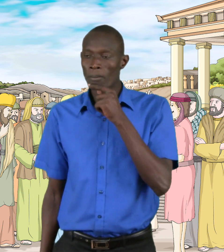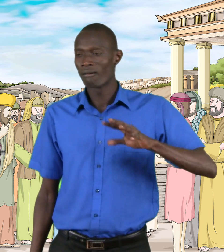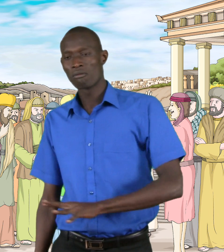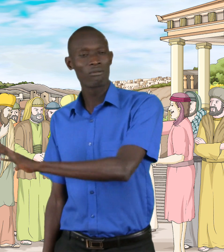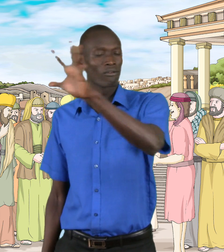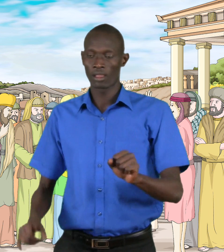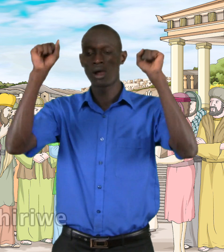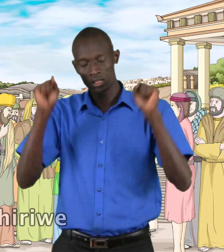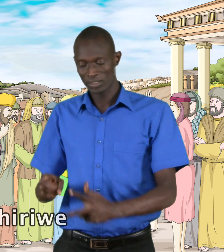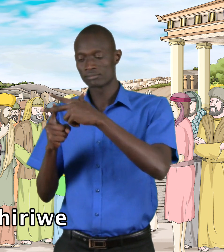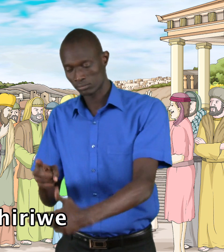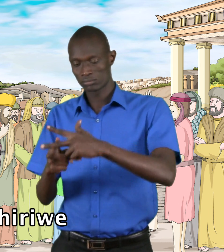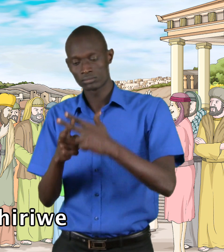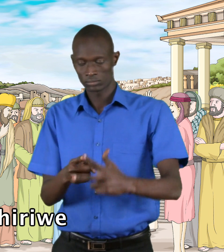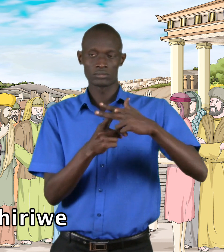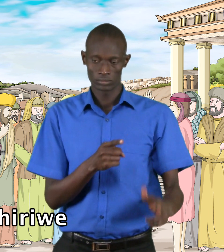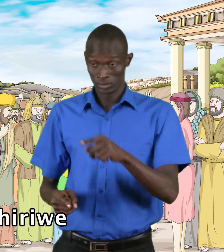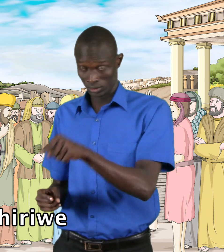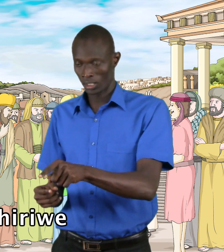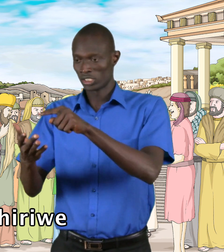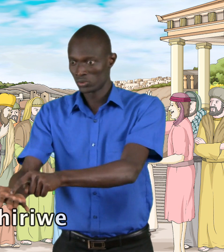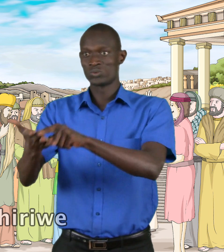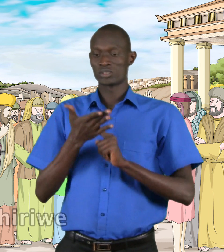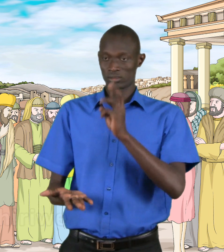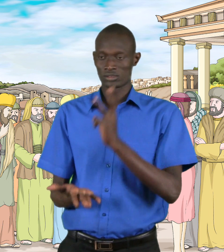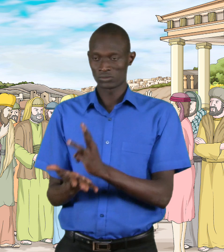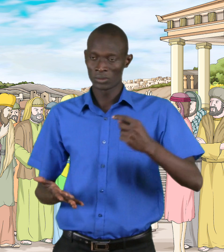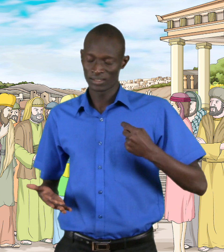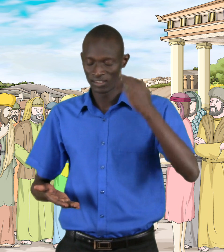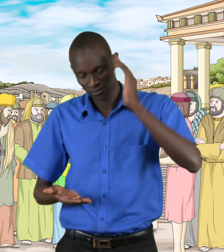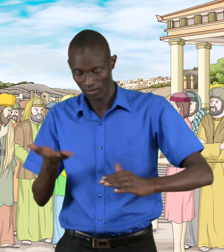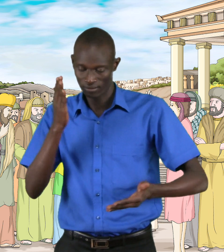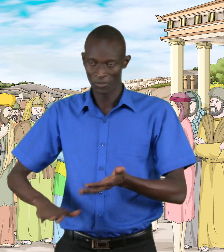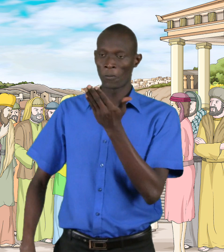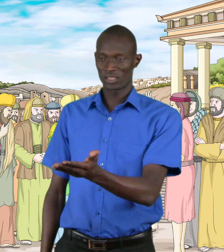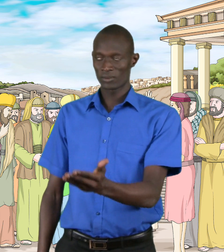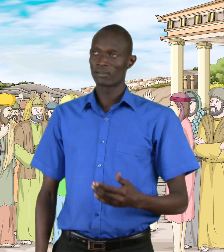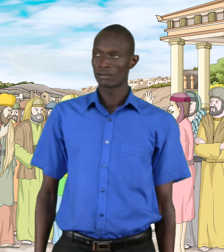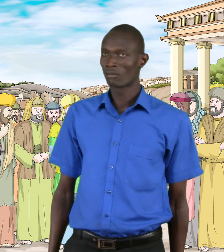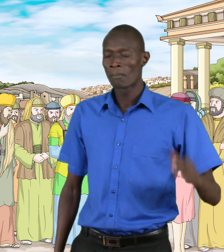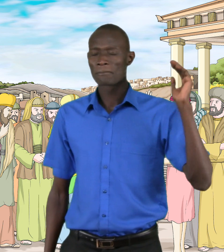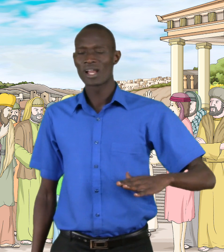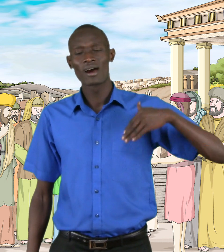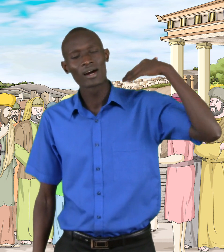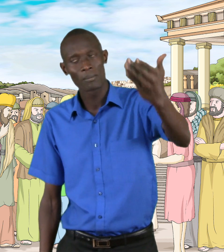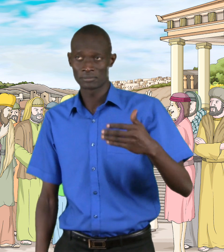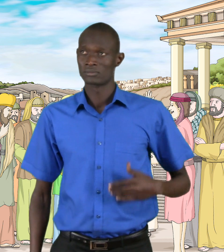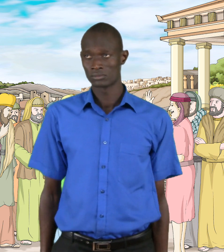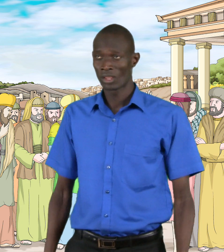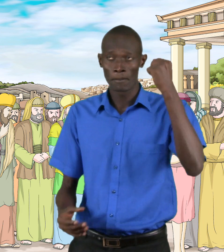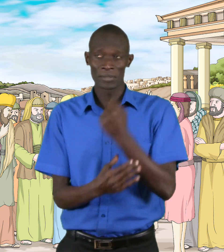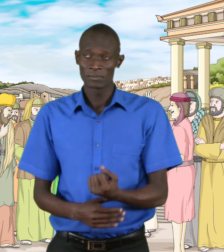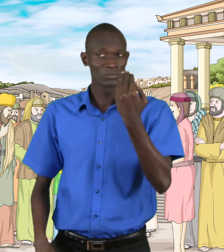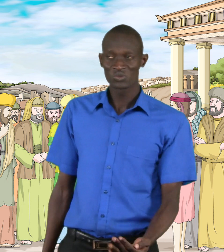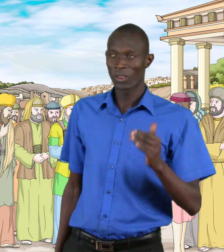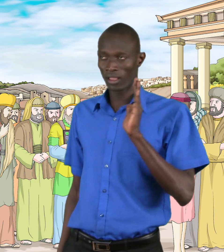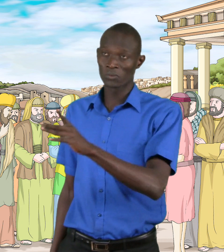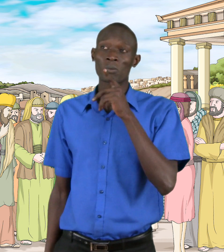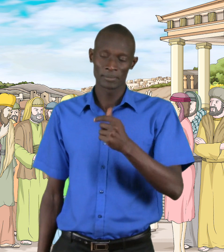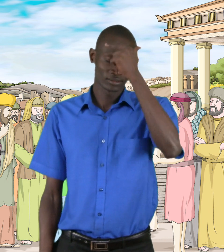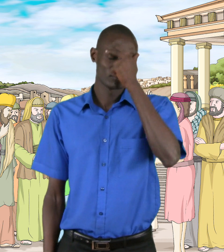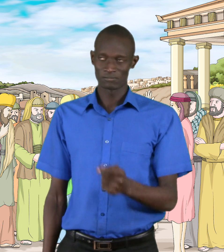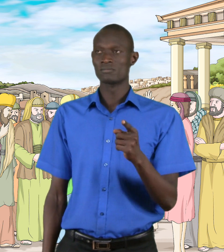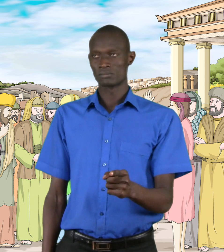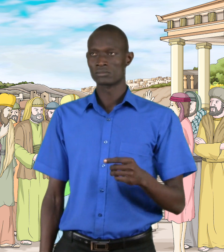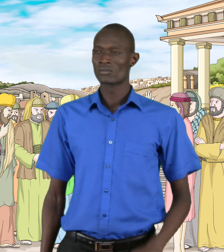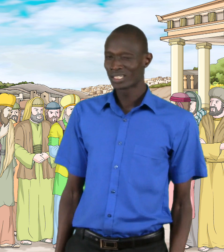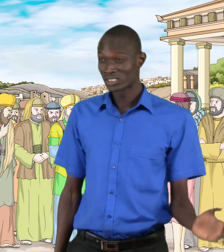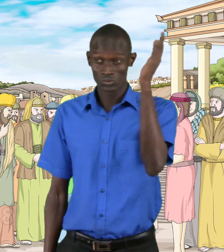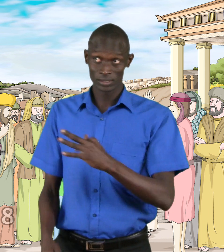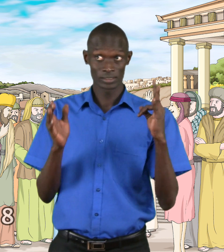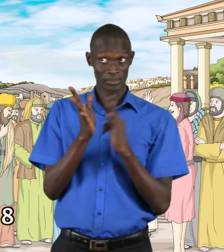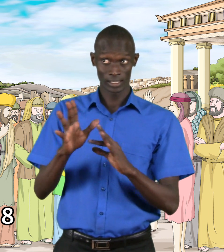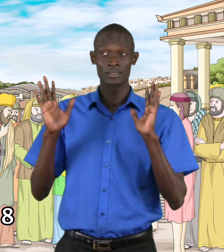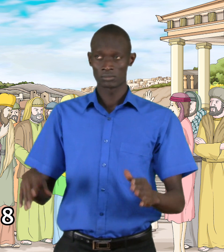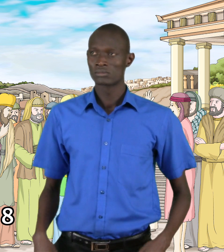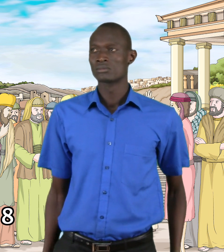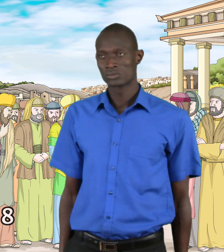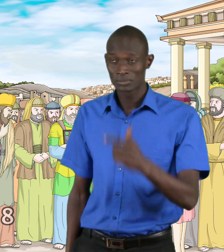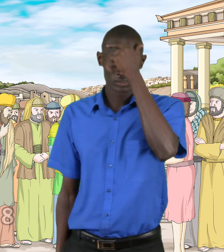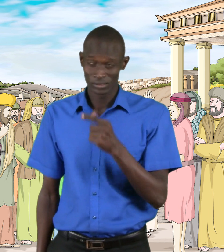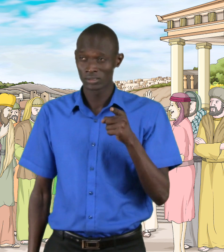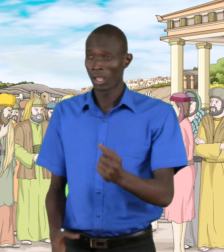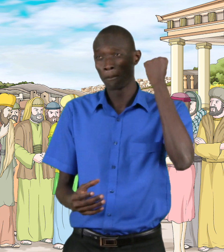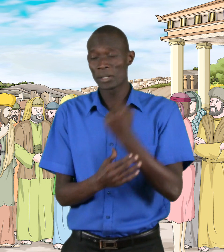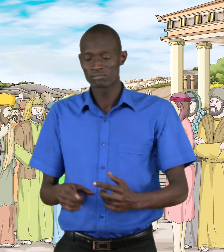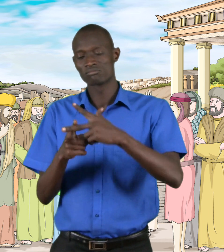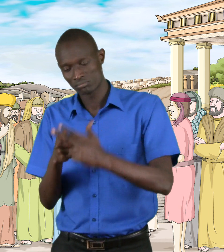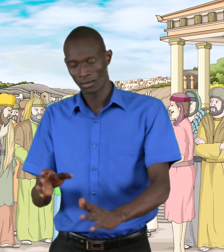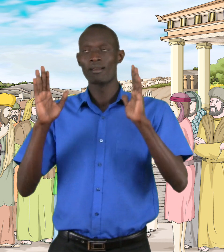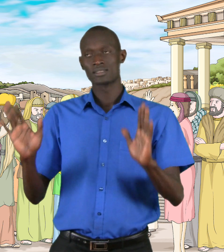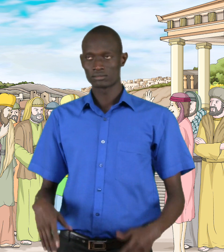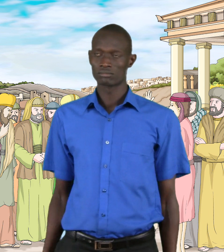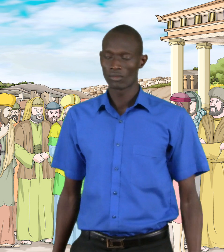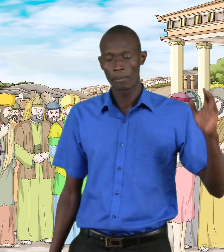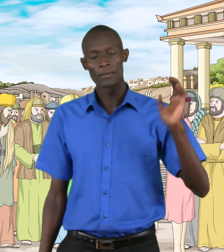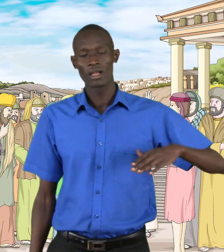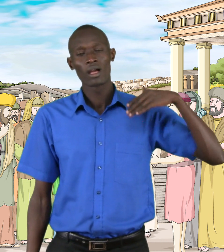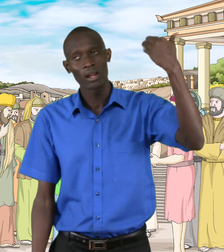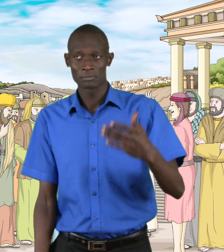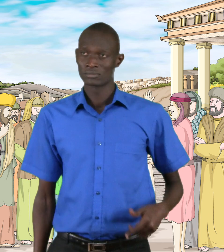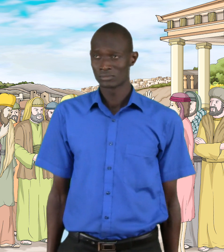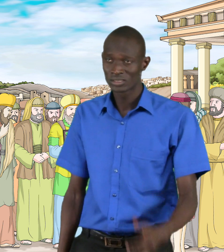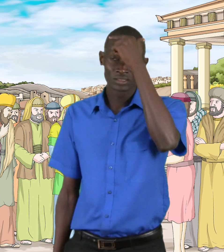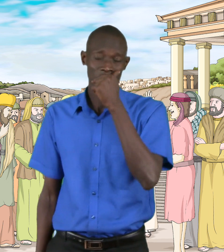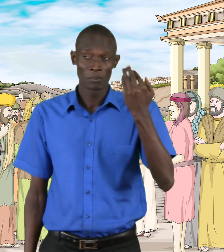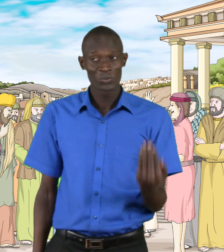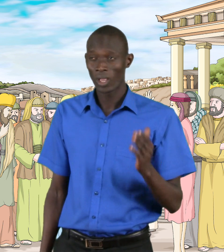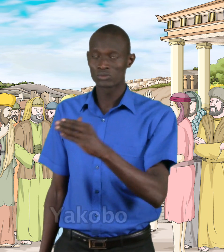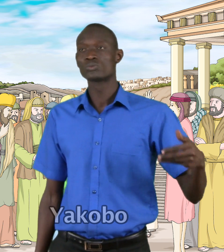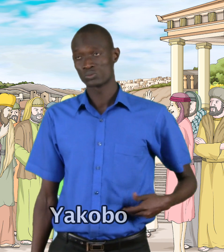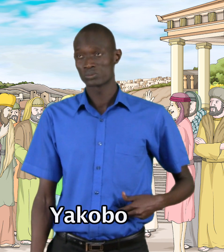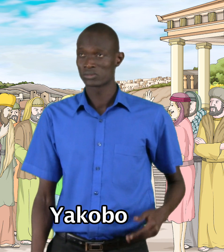Then God gave Abraham the covenant of circumcision, and Abraham became the father of Isaac and circumcised him on the eighth day.